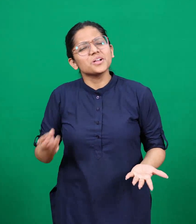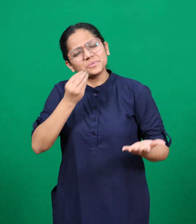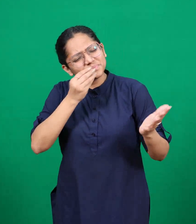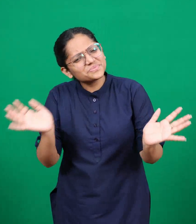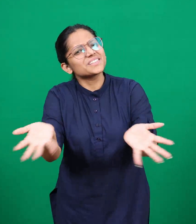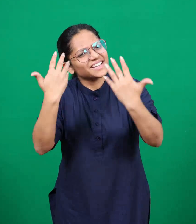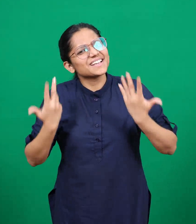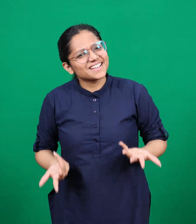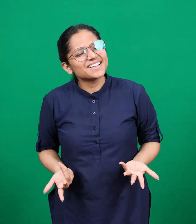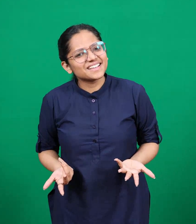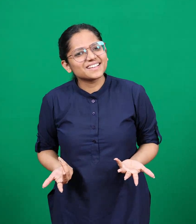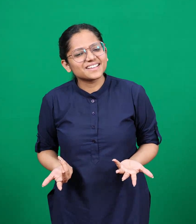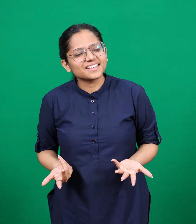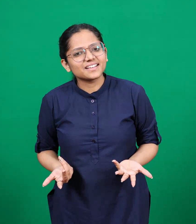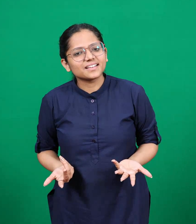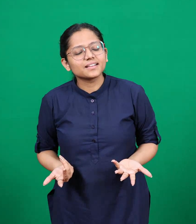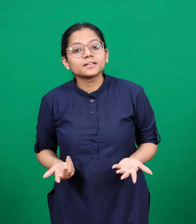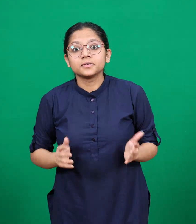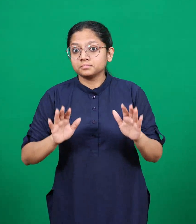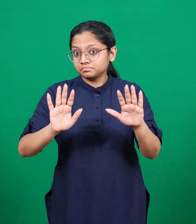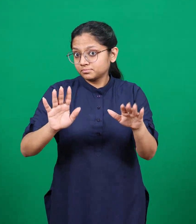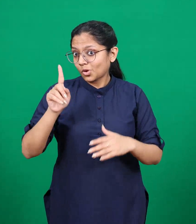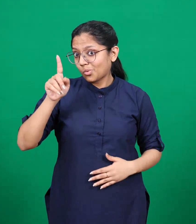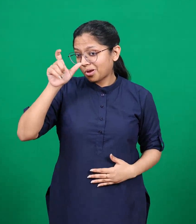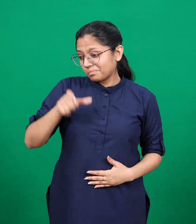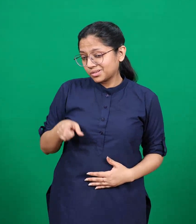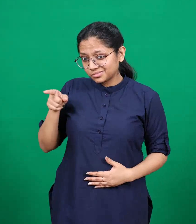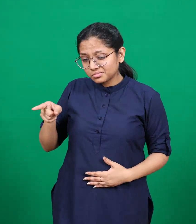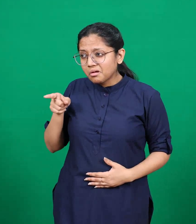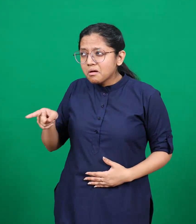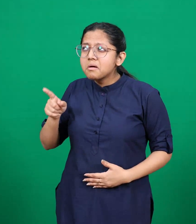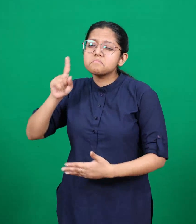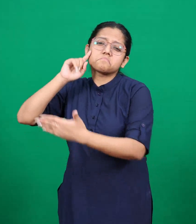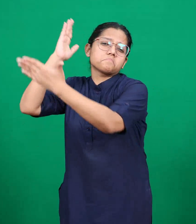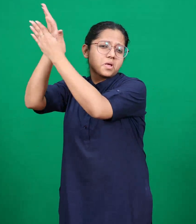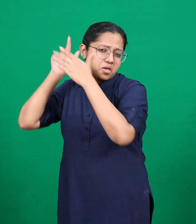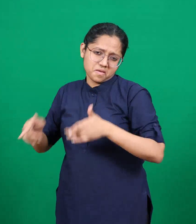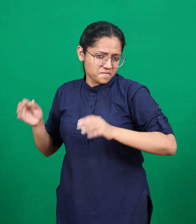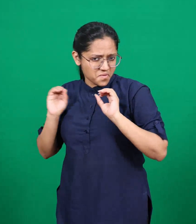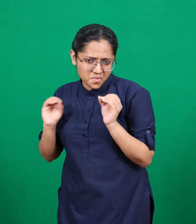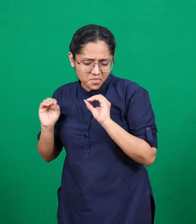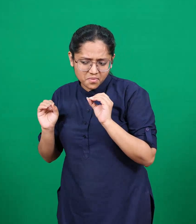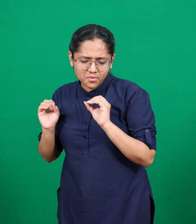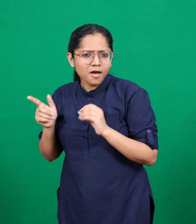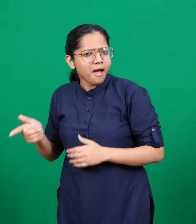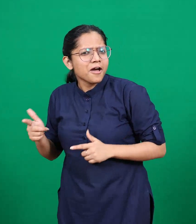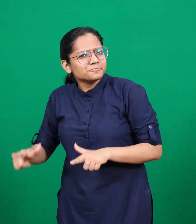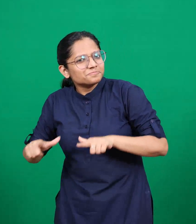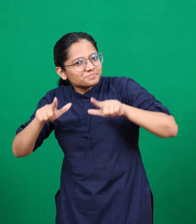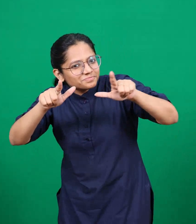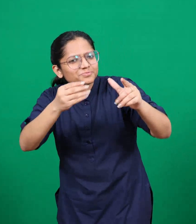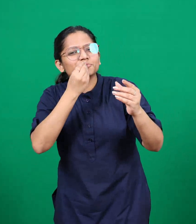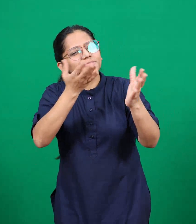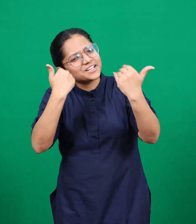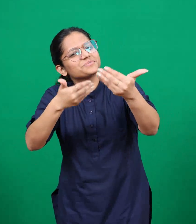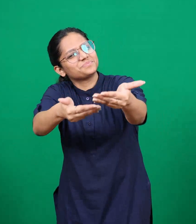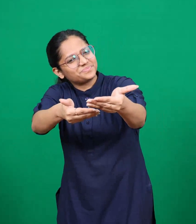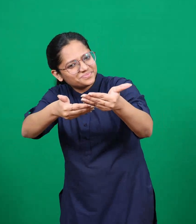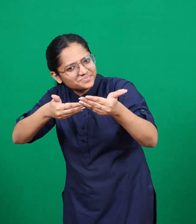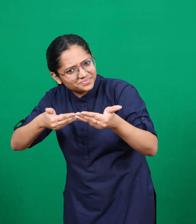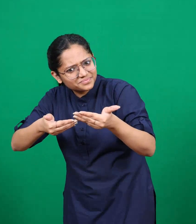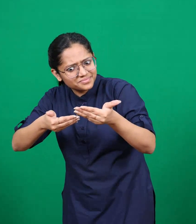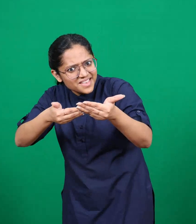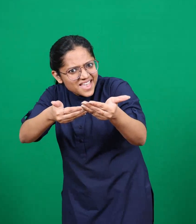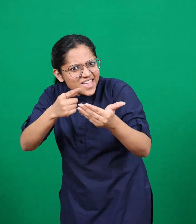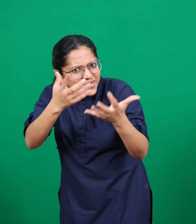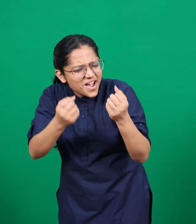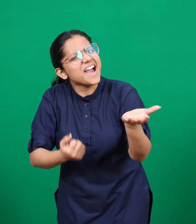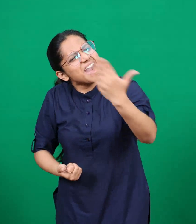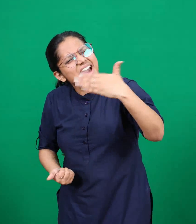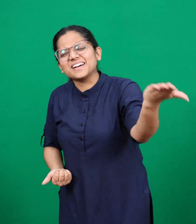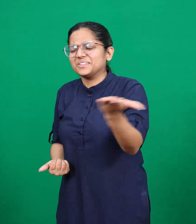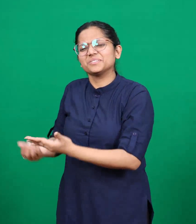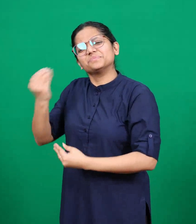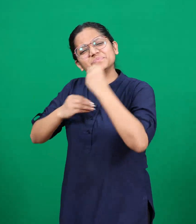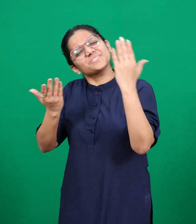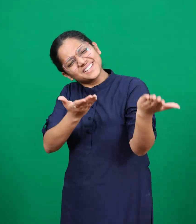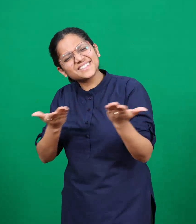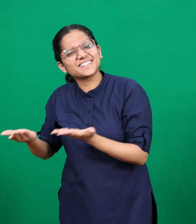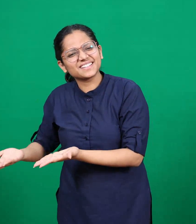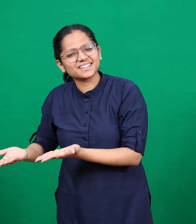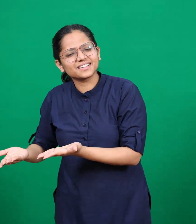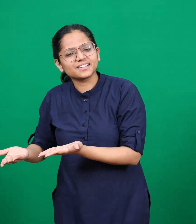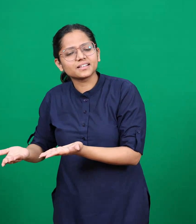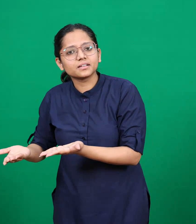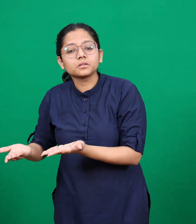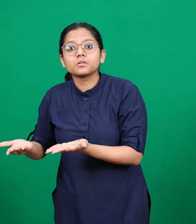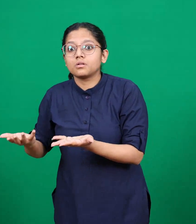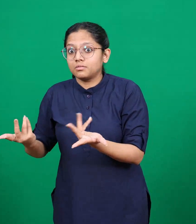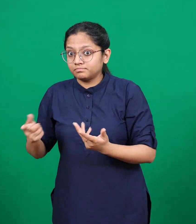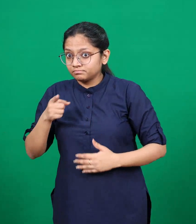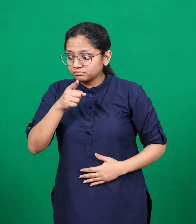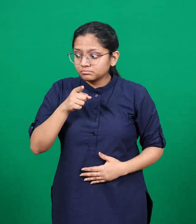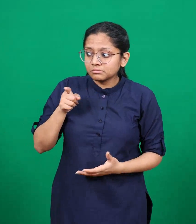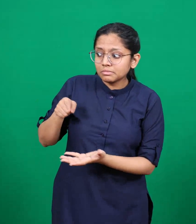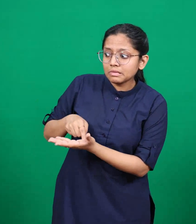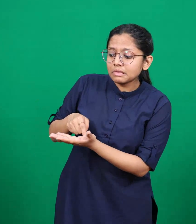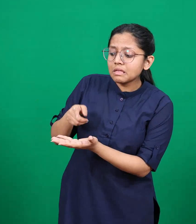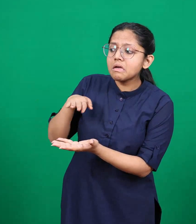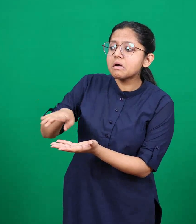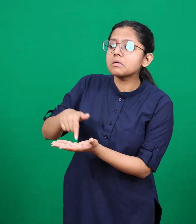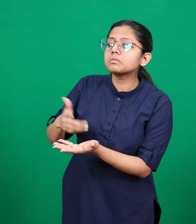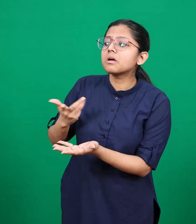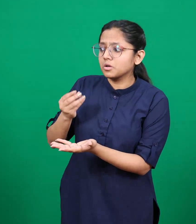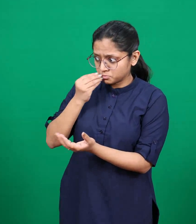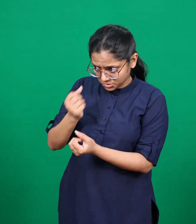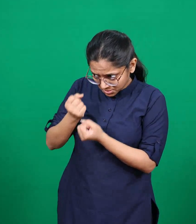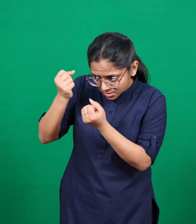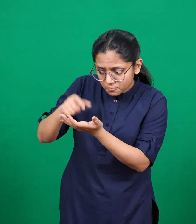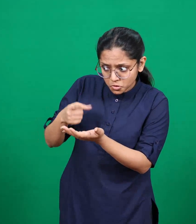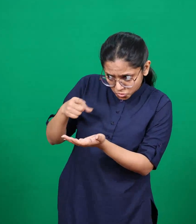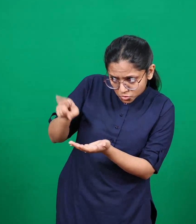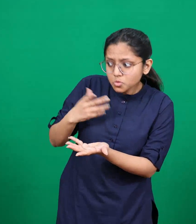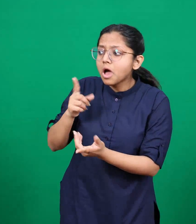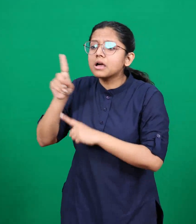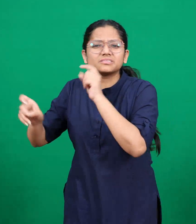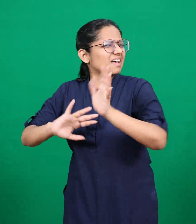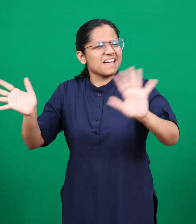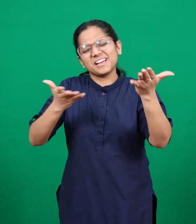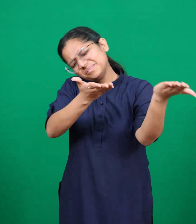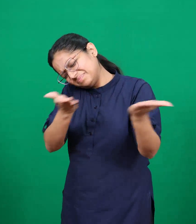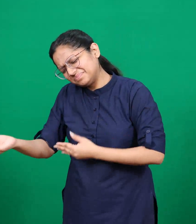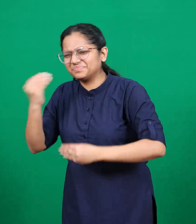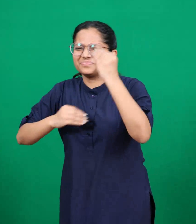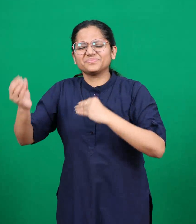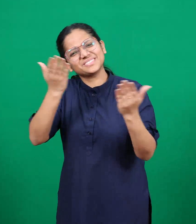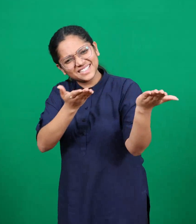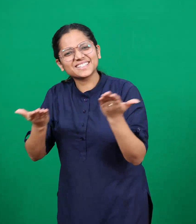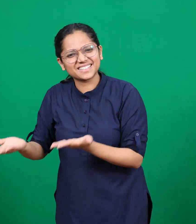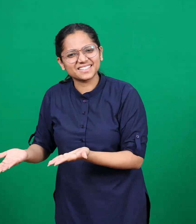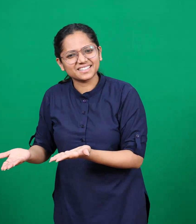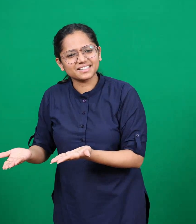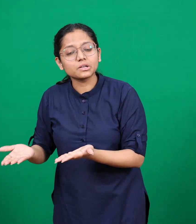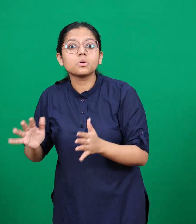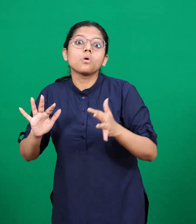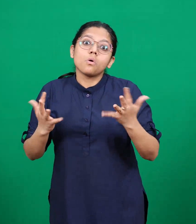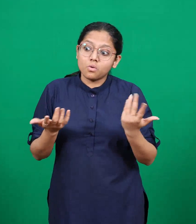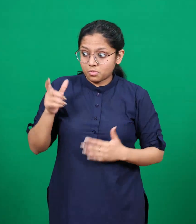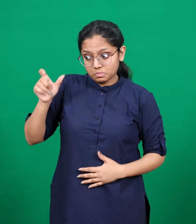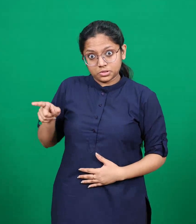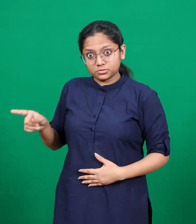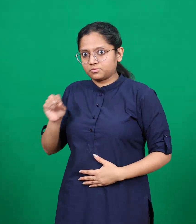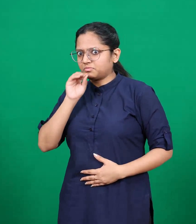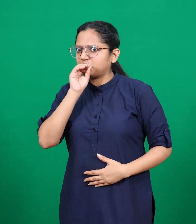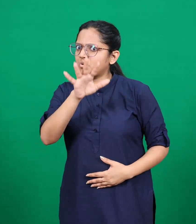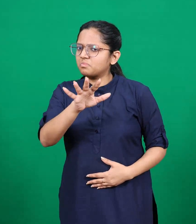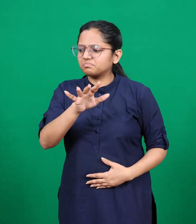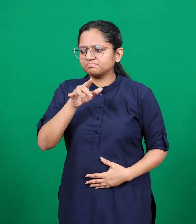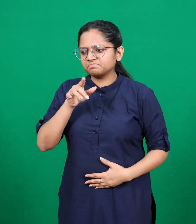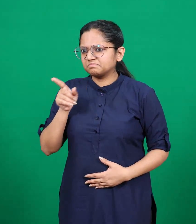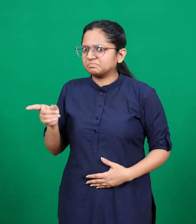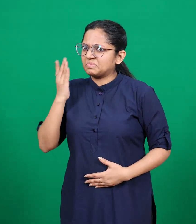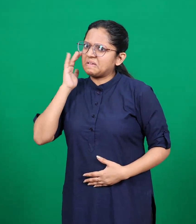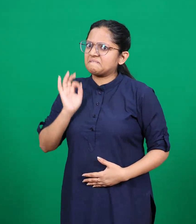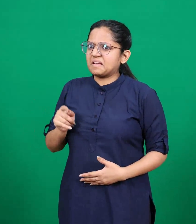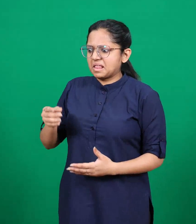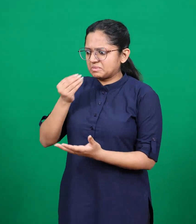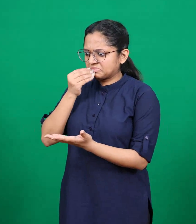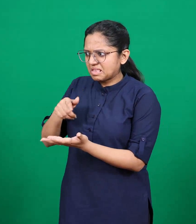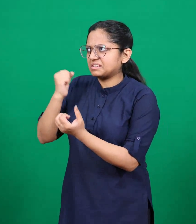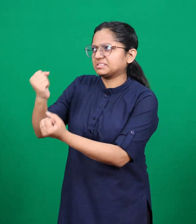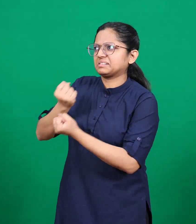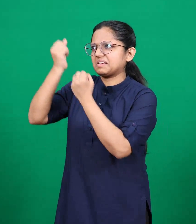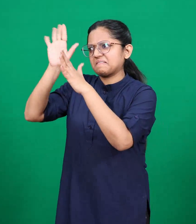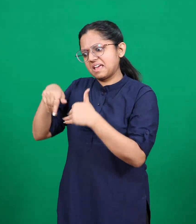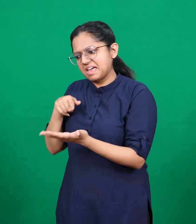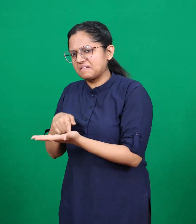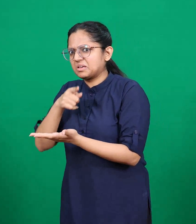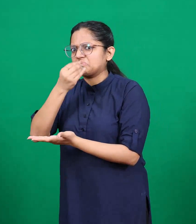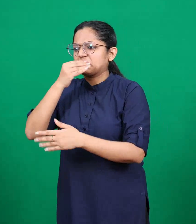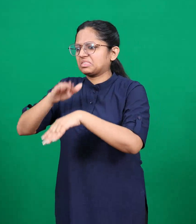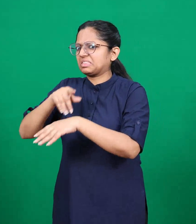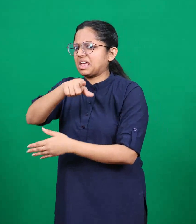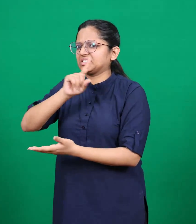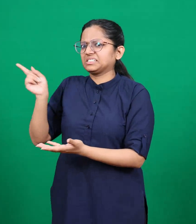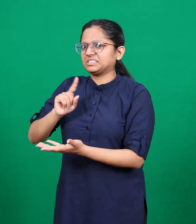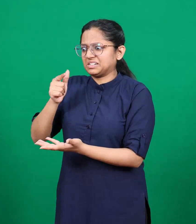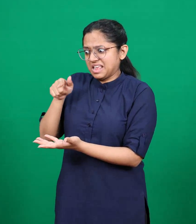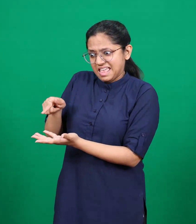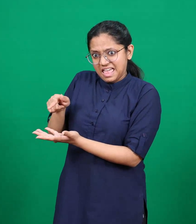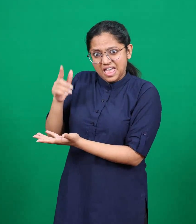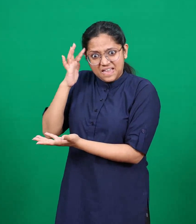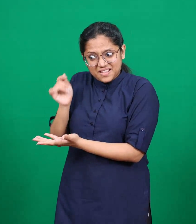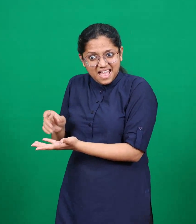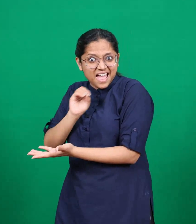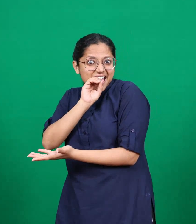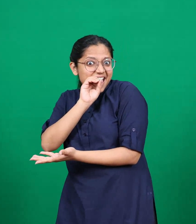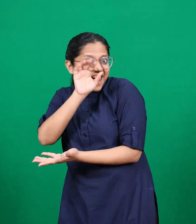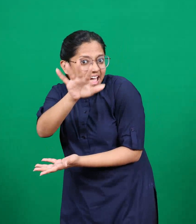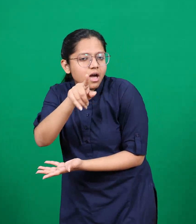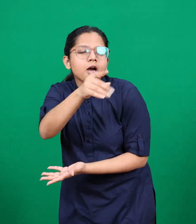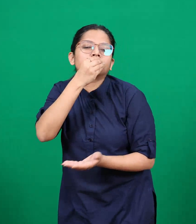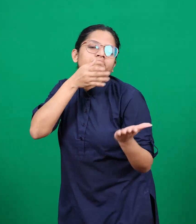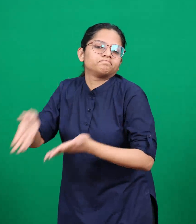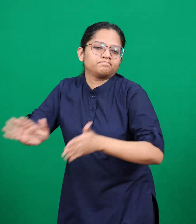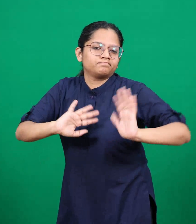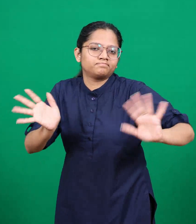If an unbeliever invites you to a meal and you want to go, eat anything set before you without raising questions of conscience.